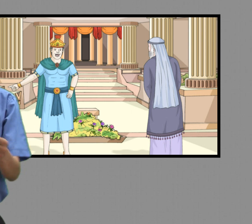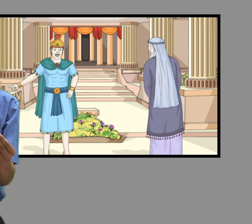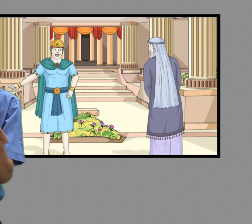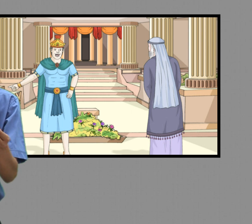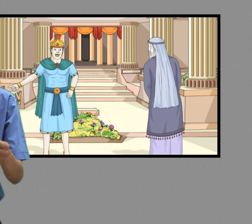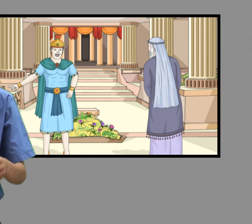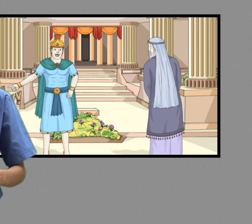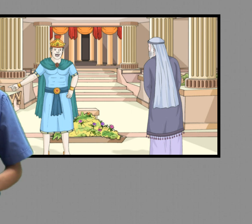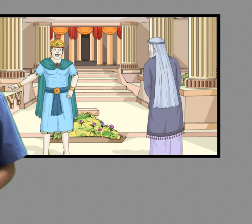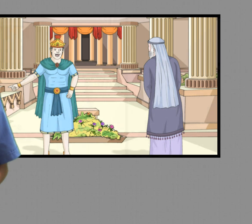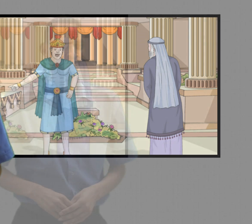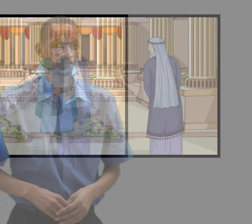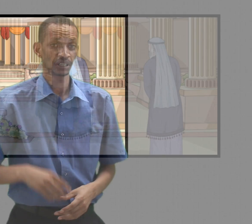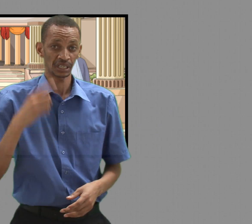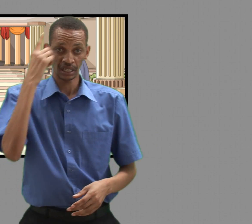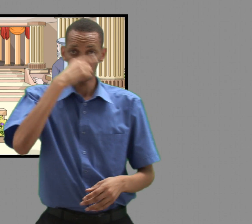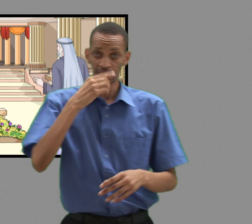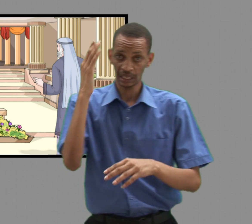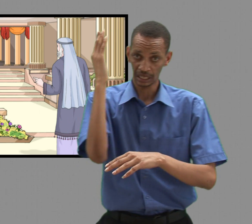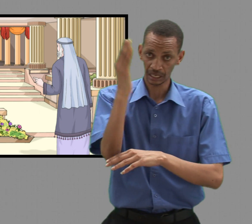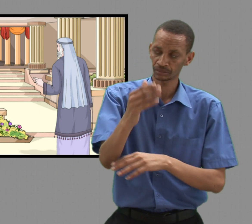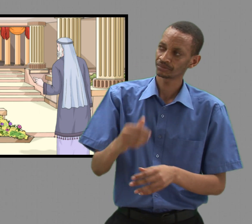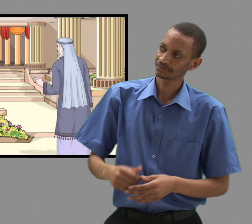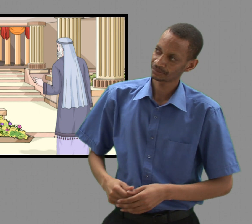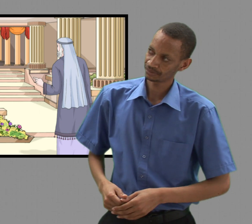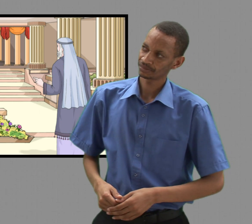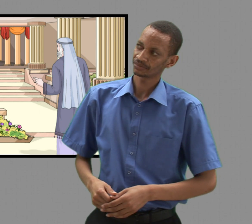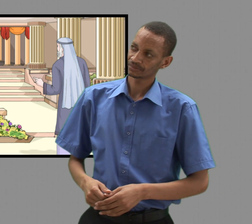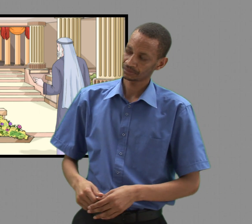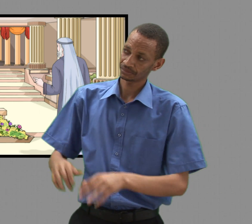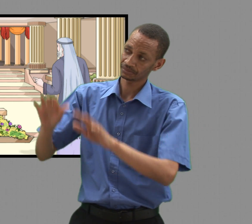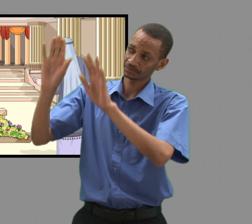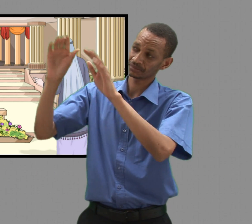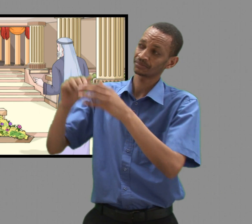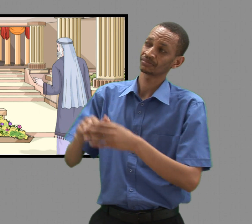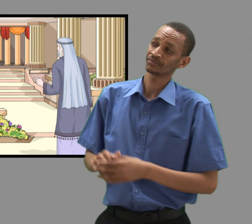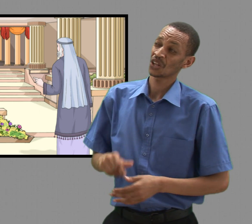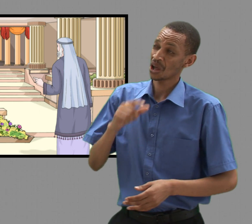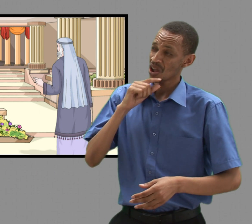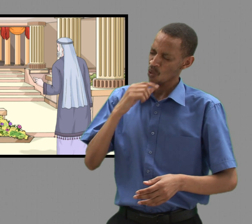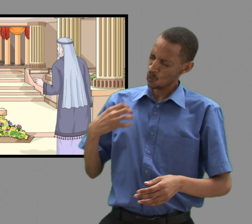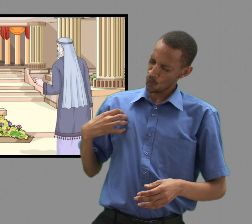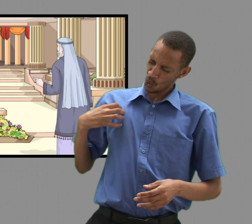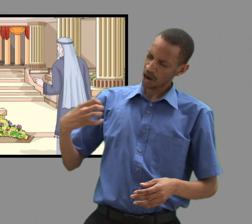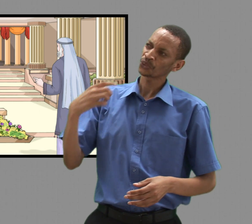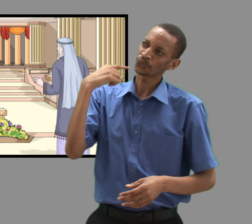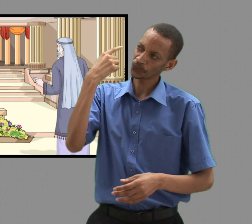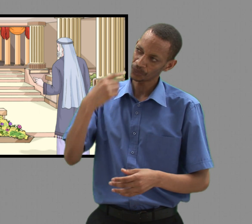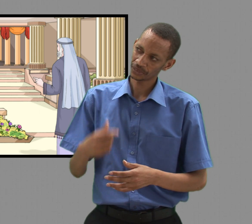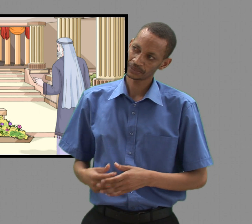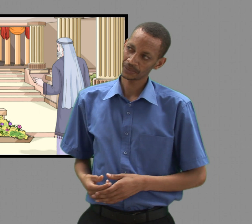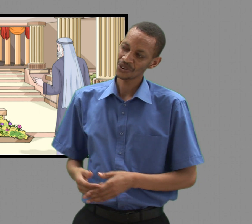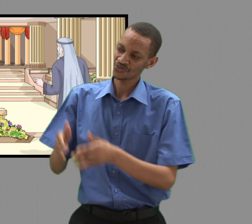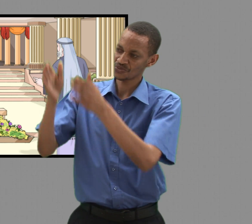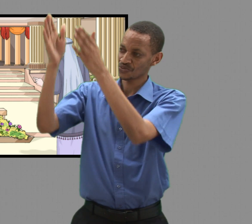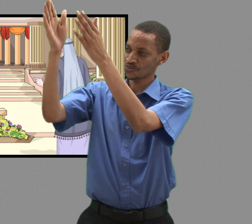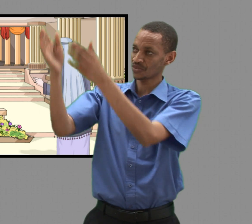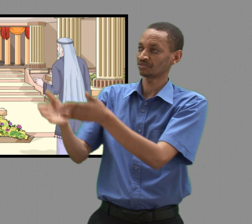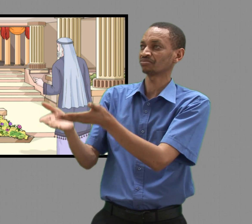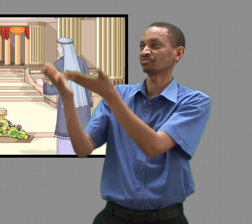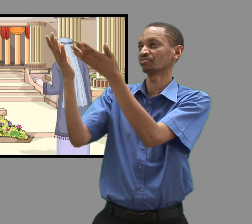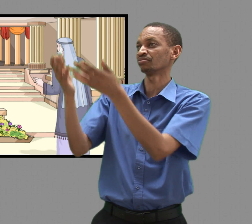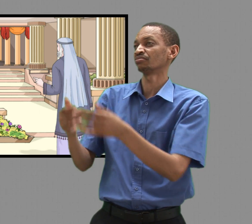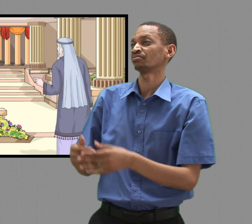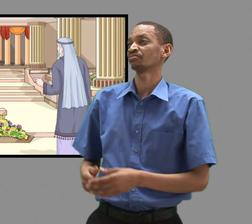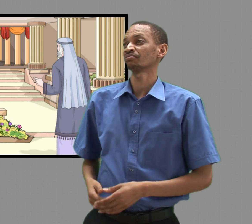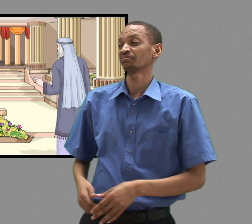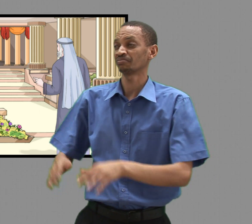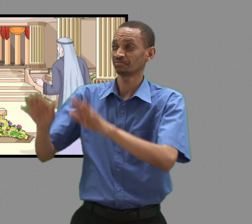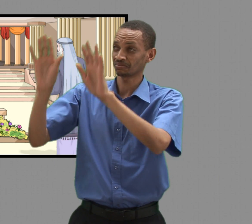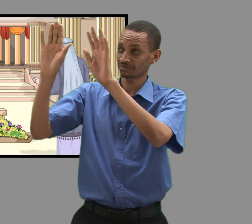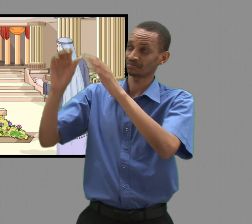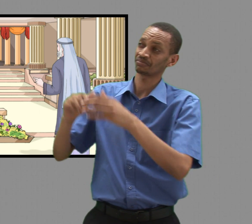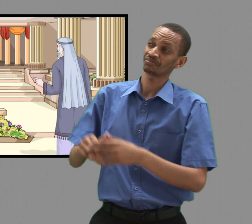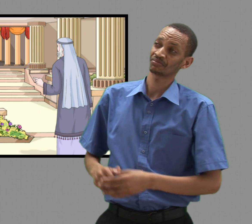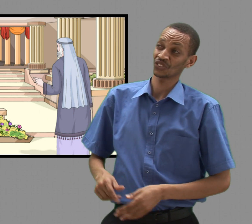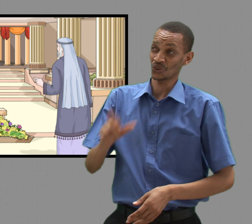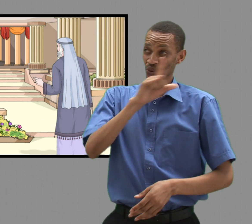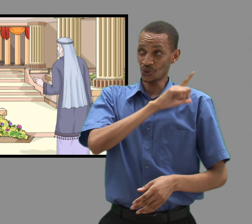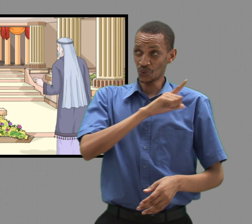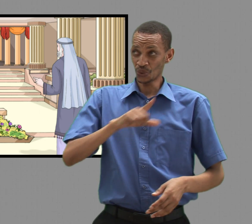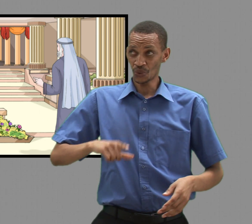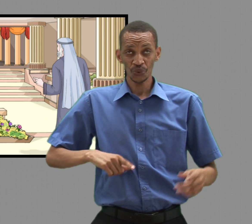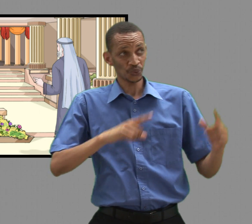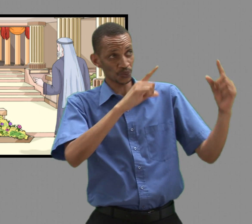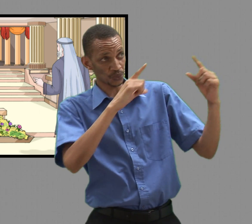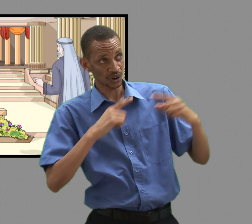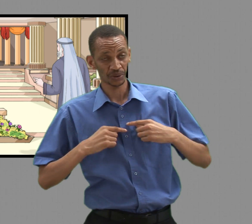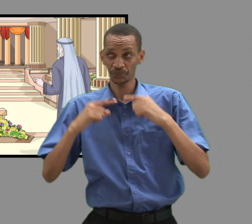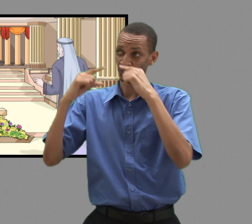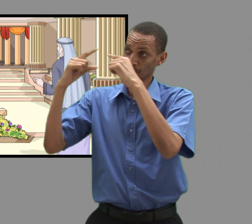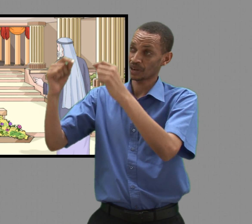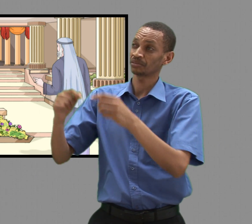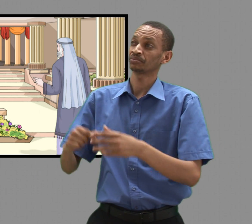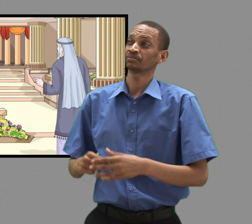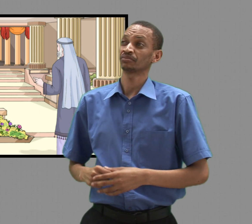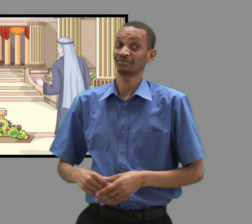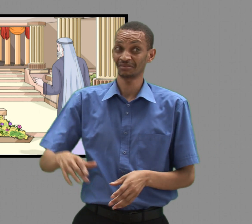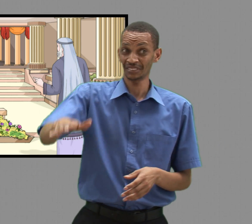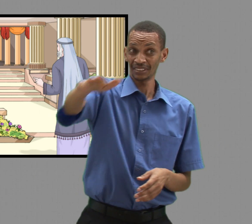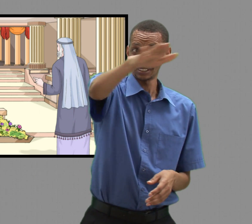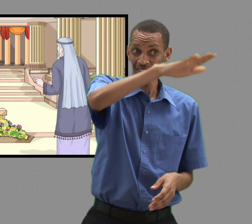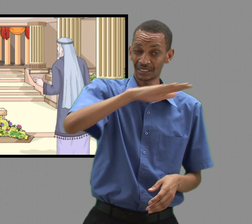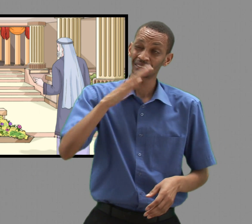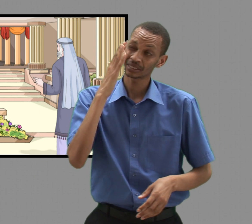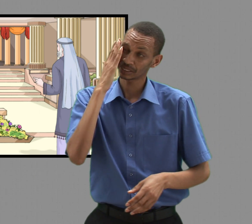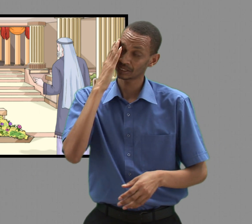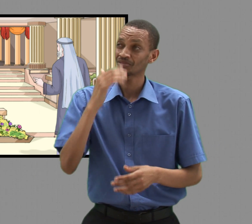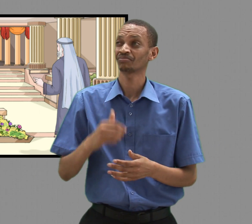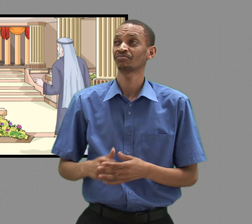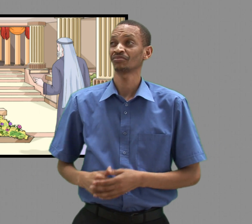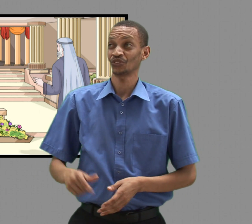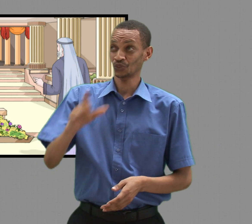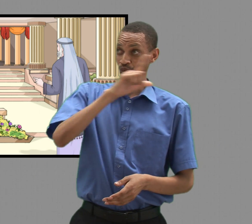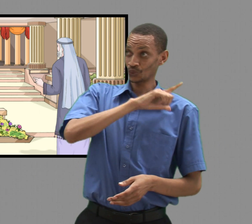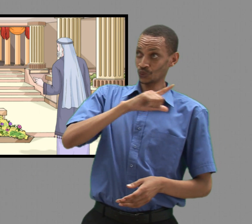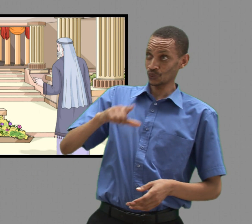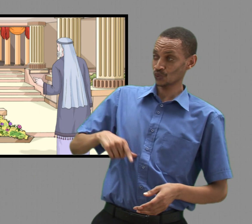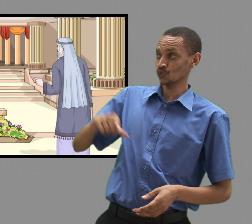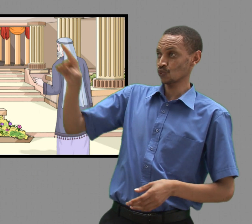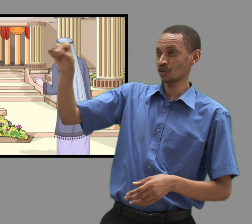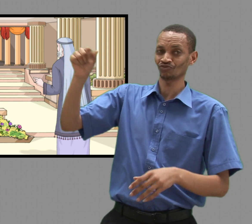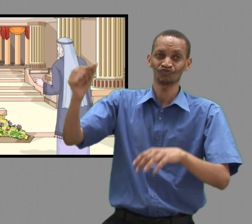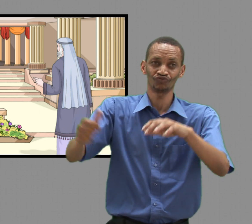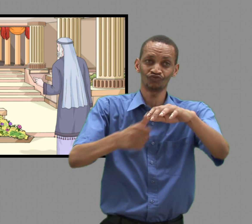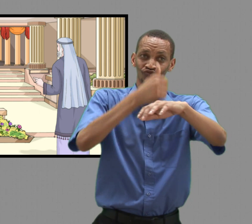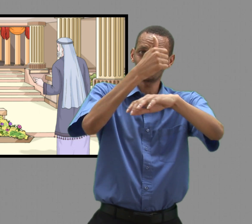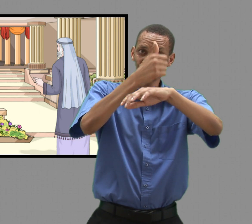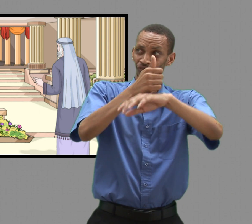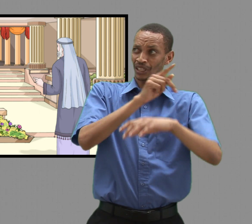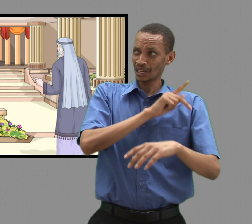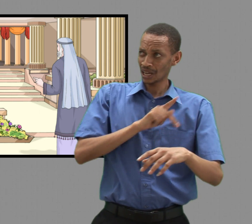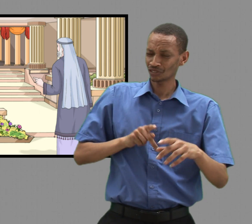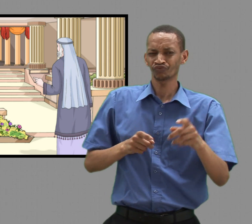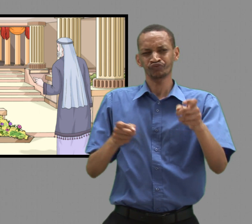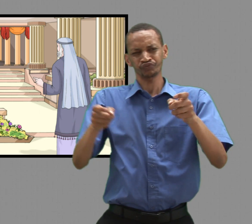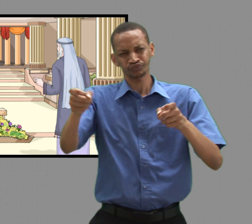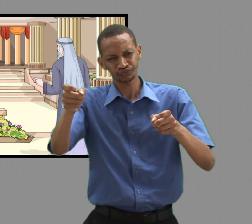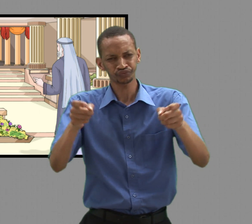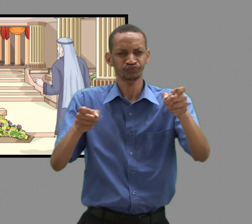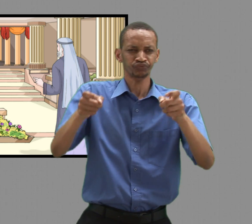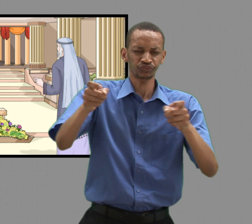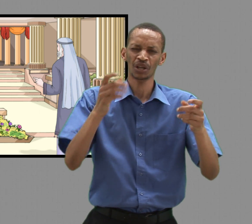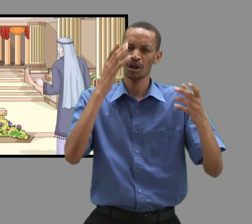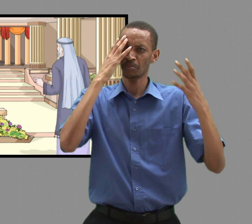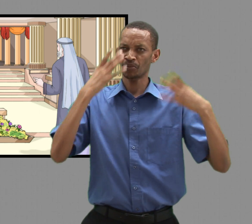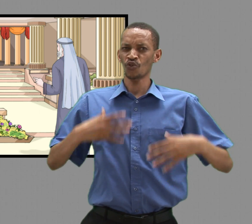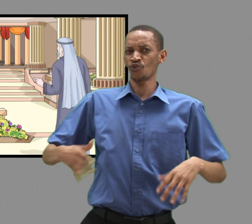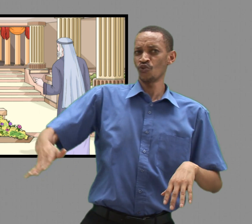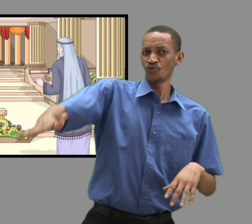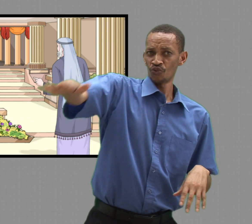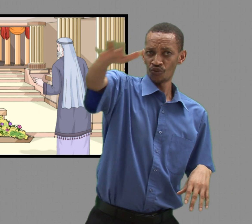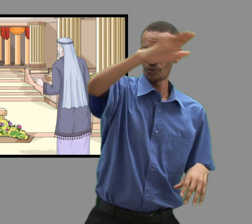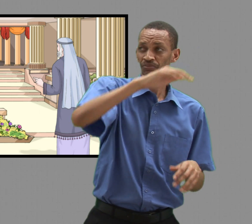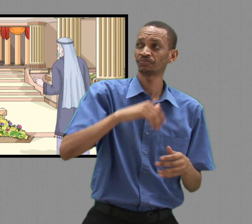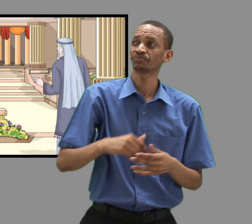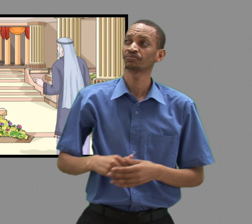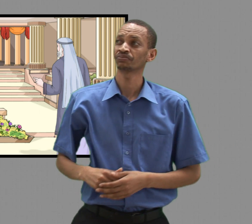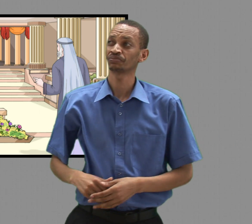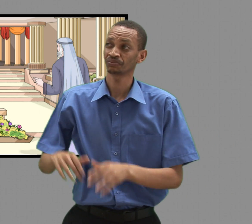Then Nathan said to David, “You are that man! This is what the LORD, the God of Israel, says: ‘I anointed you king over Israel, and I delivered you from the hand of Saul.